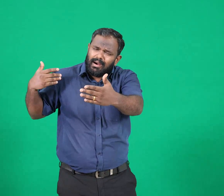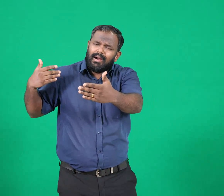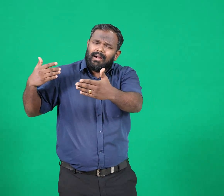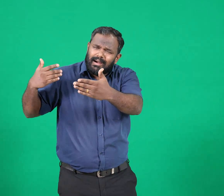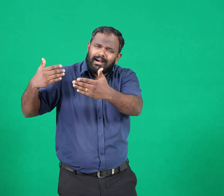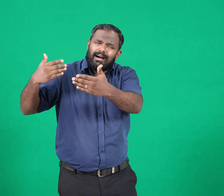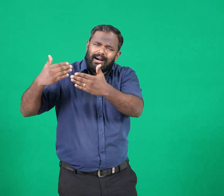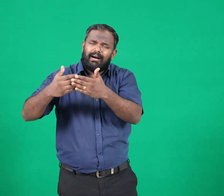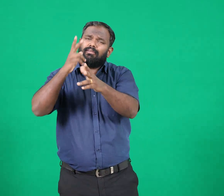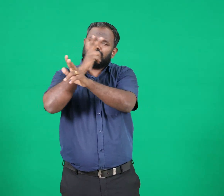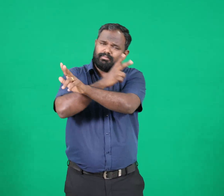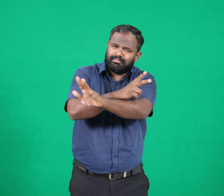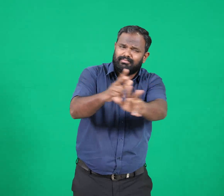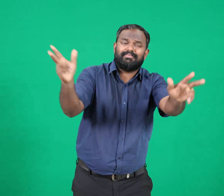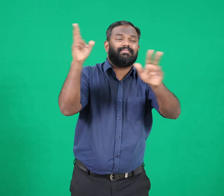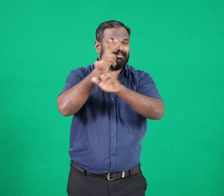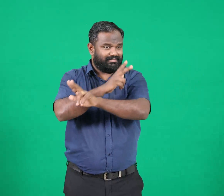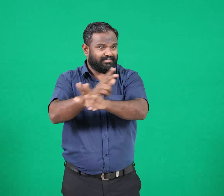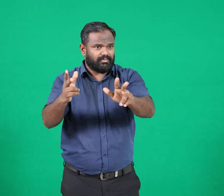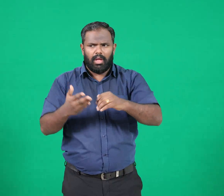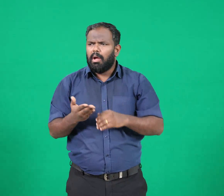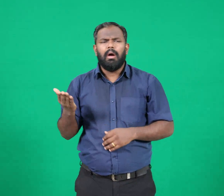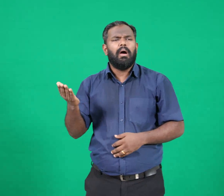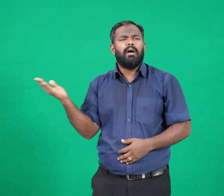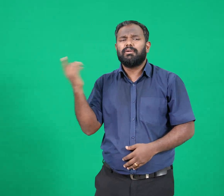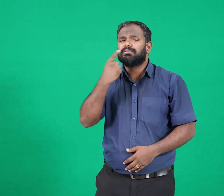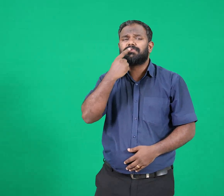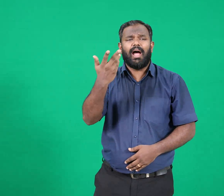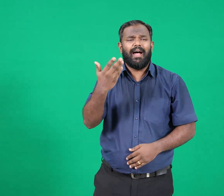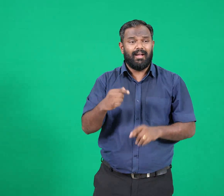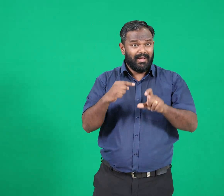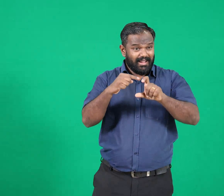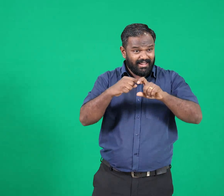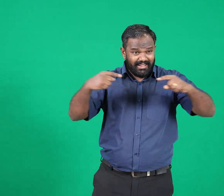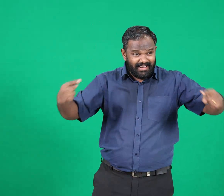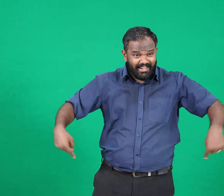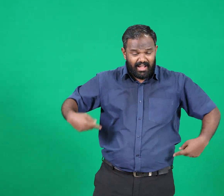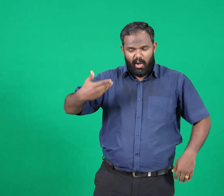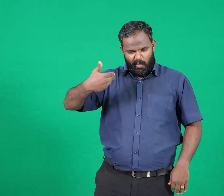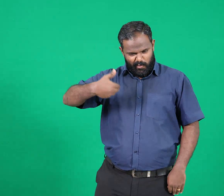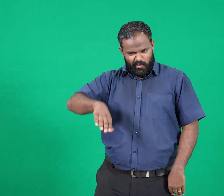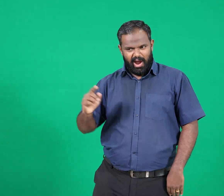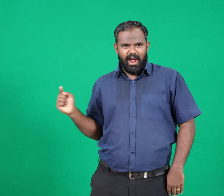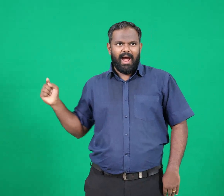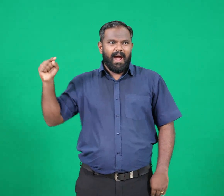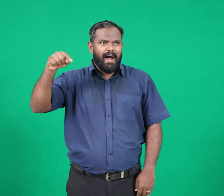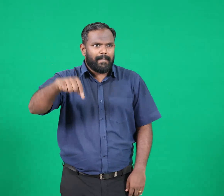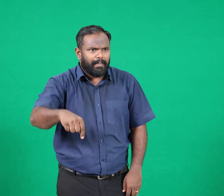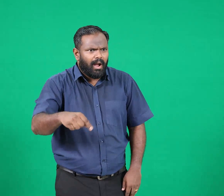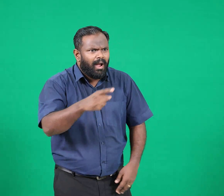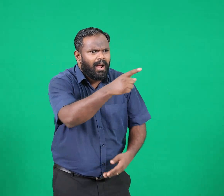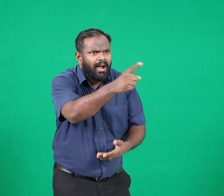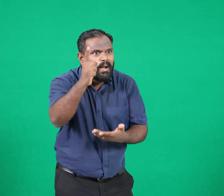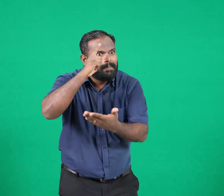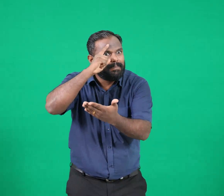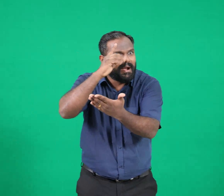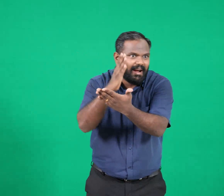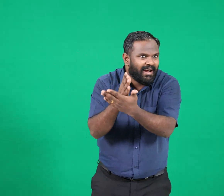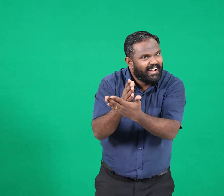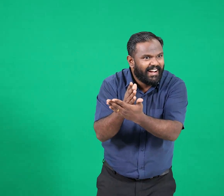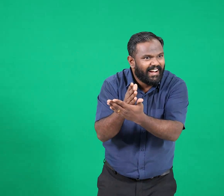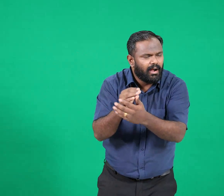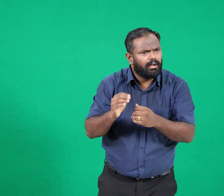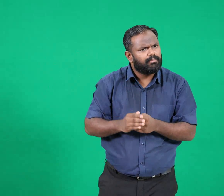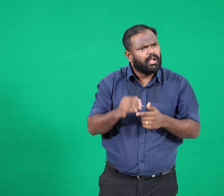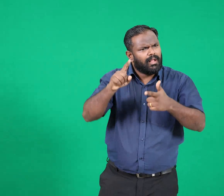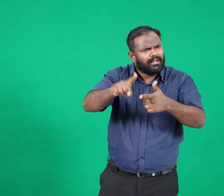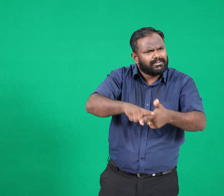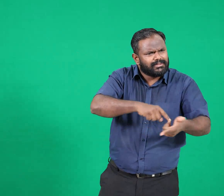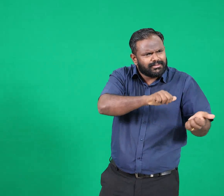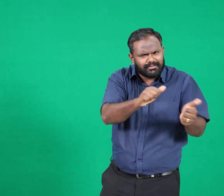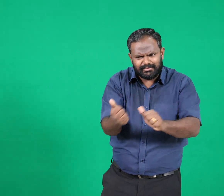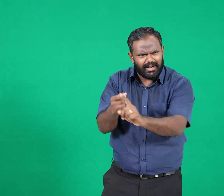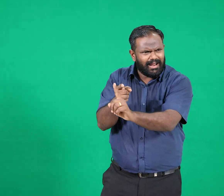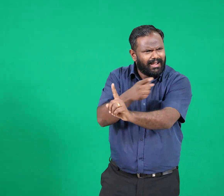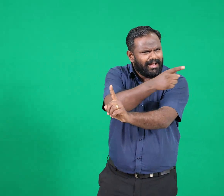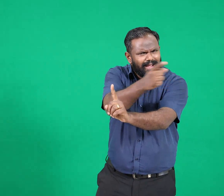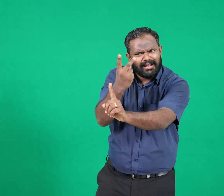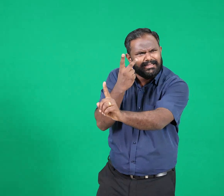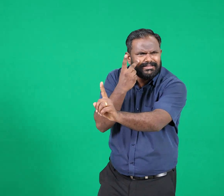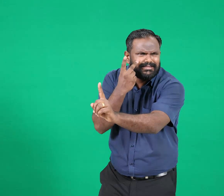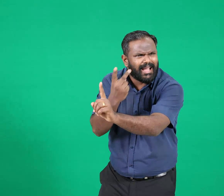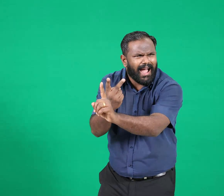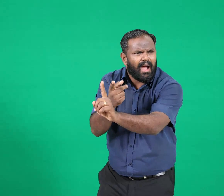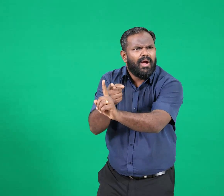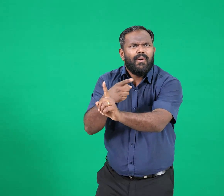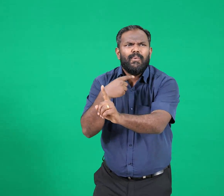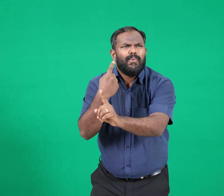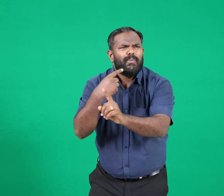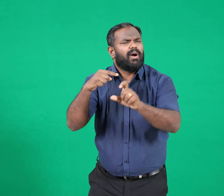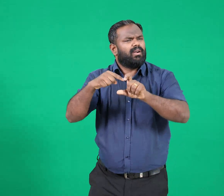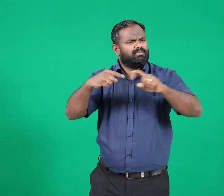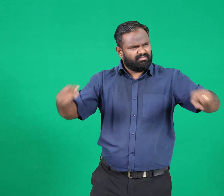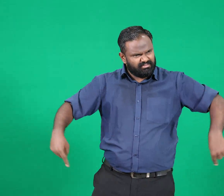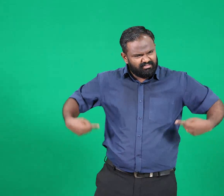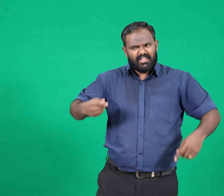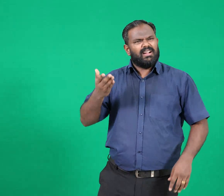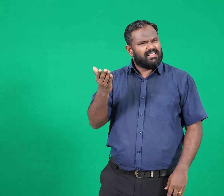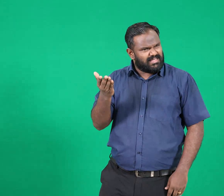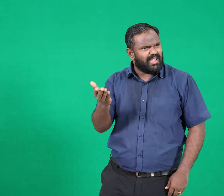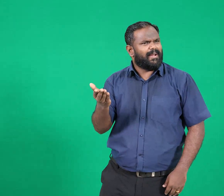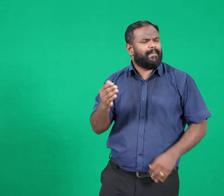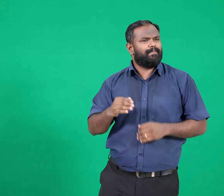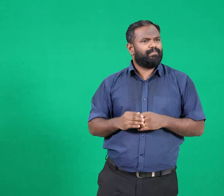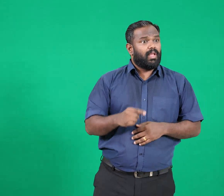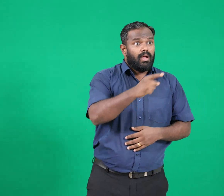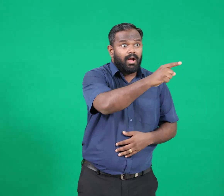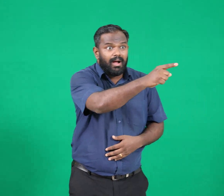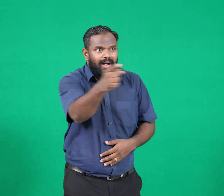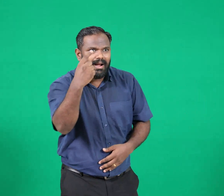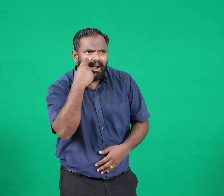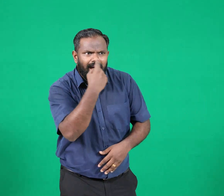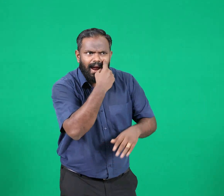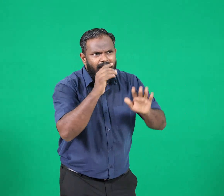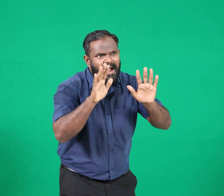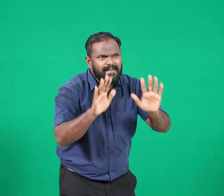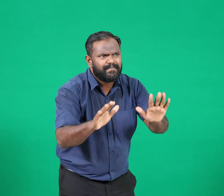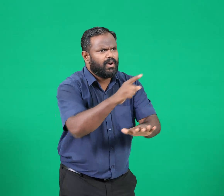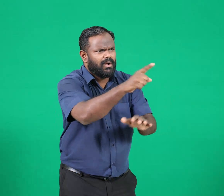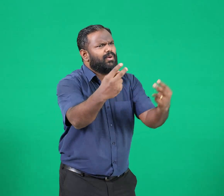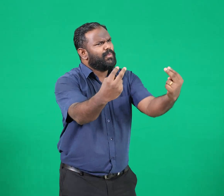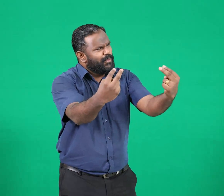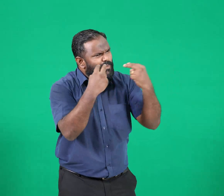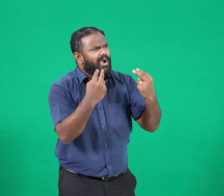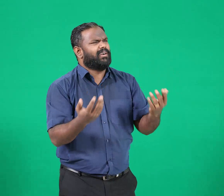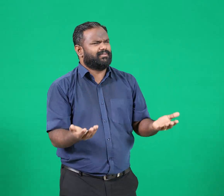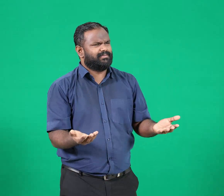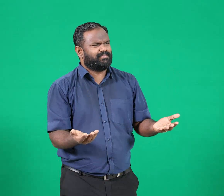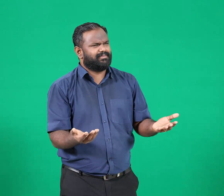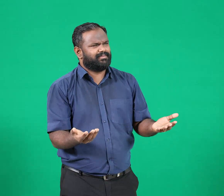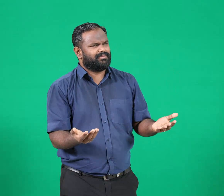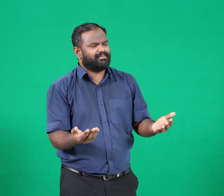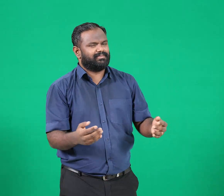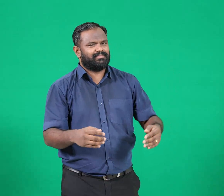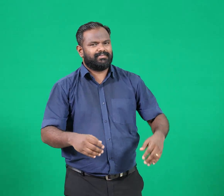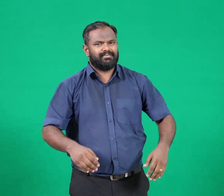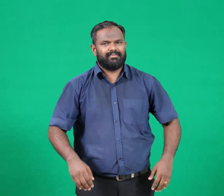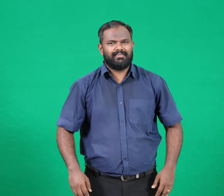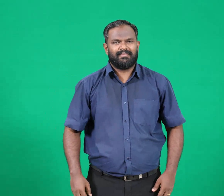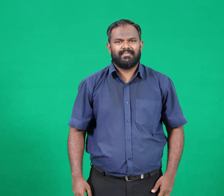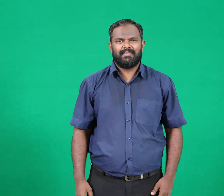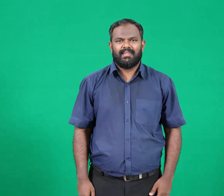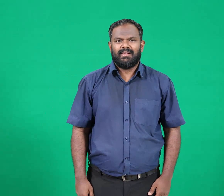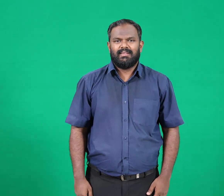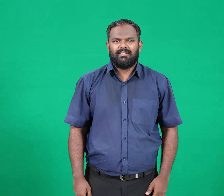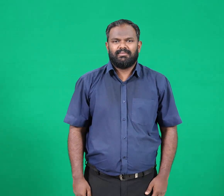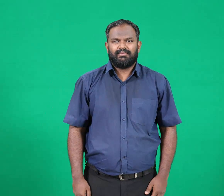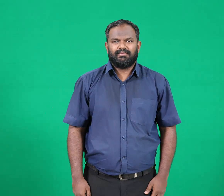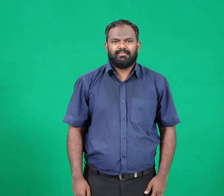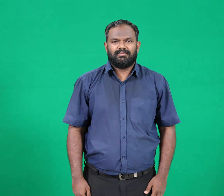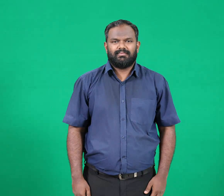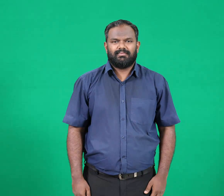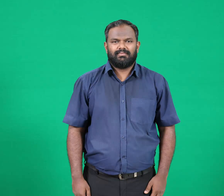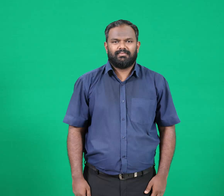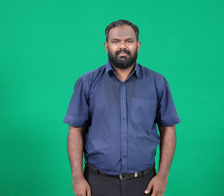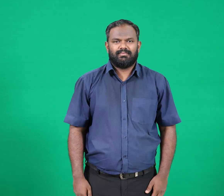And if you are willing to accept it, he is the Elijah who was to come. He who has ears, let him hear.